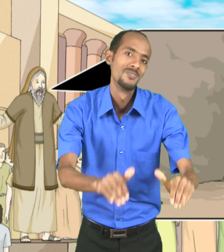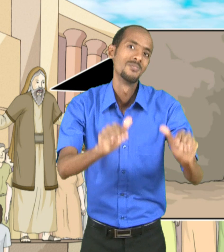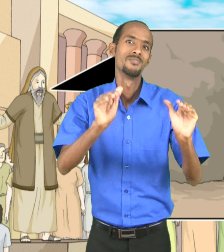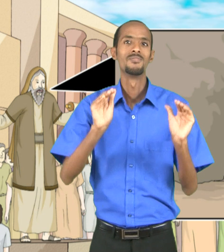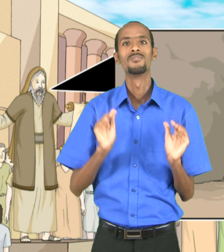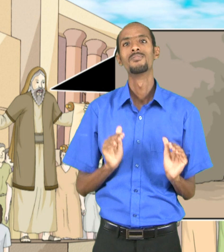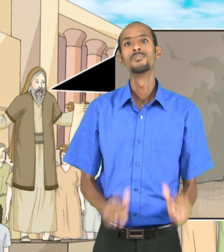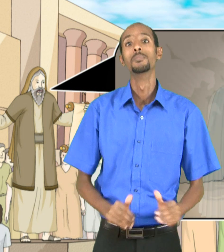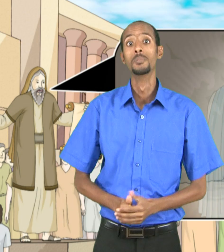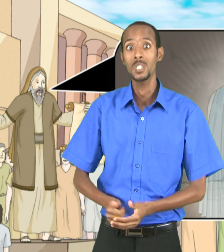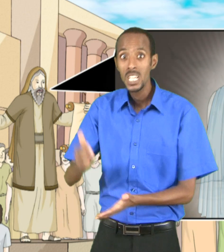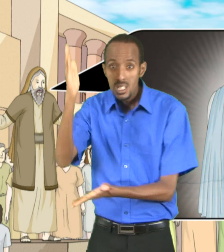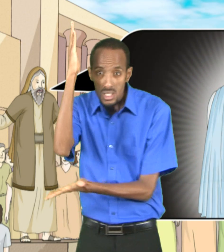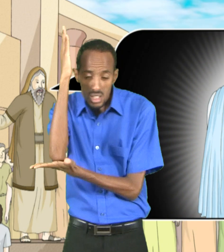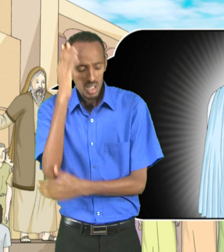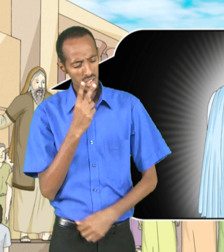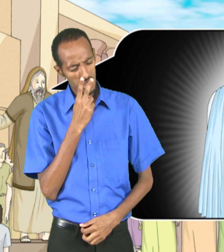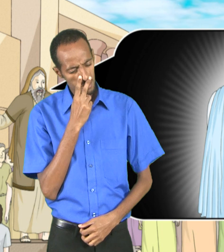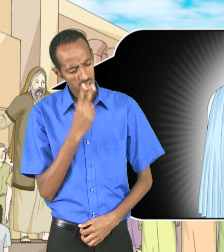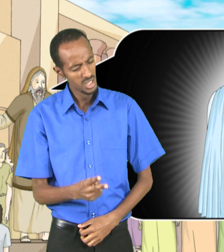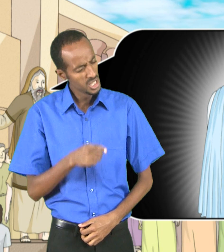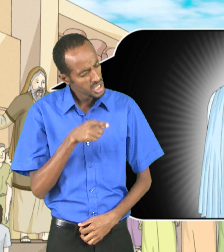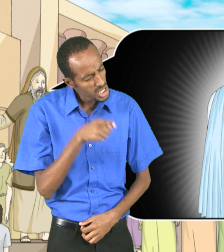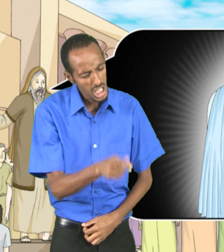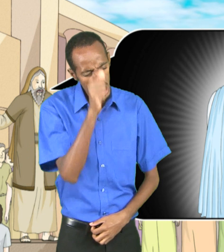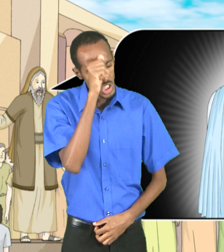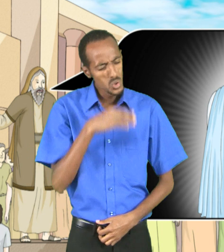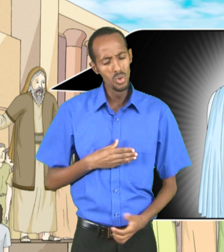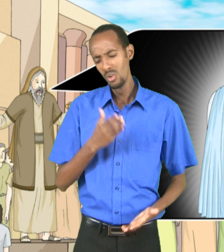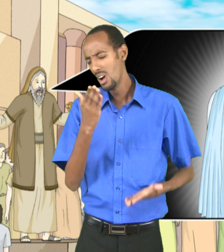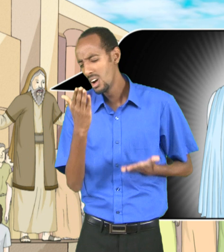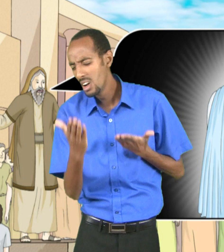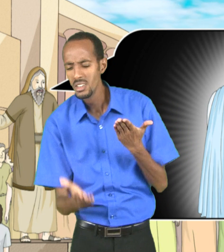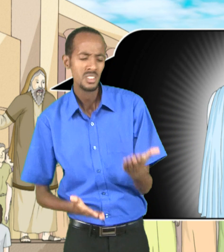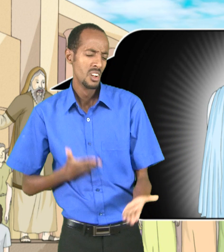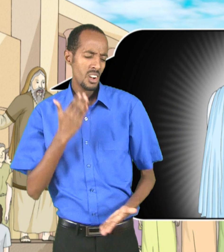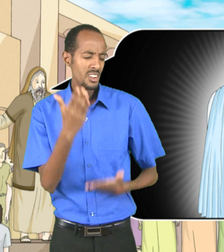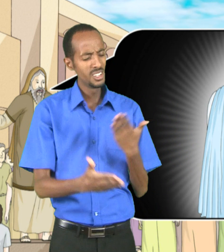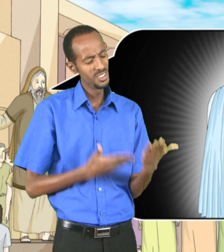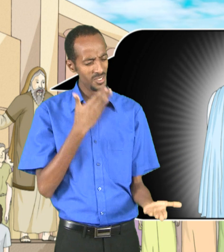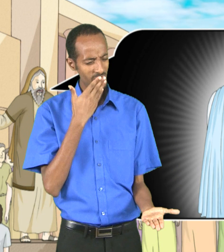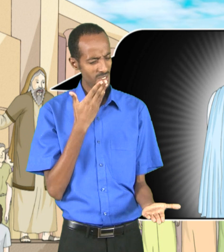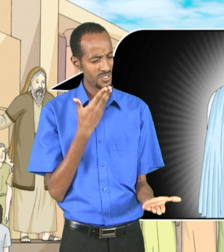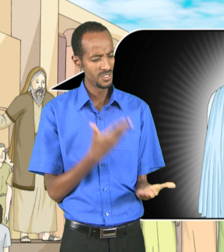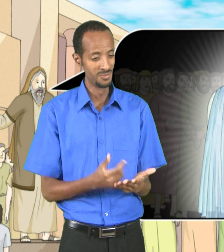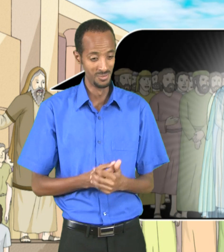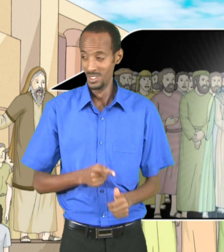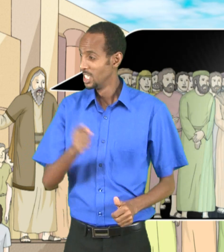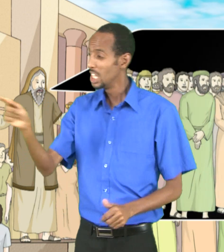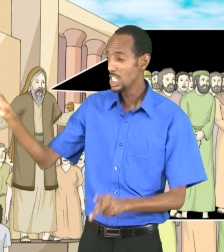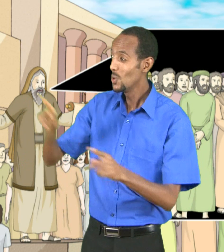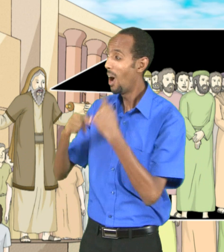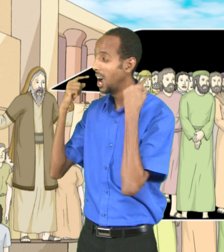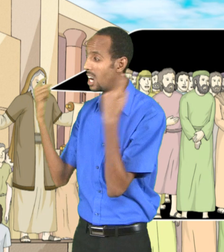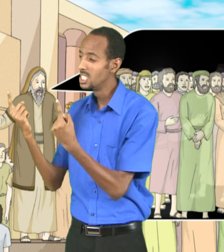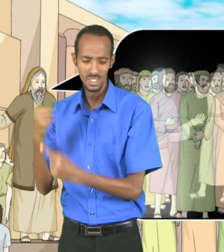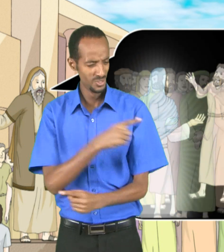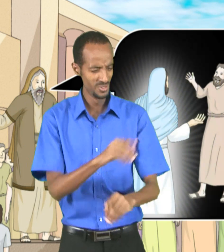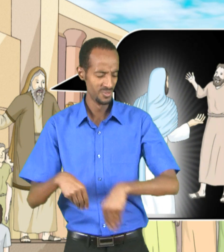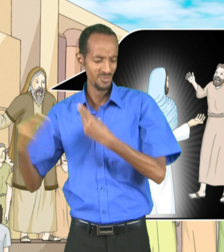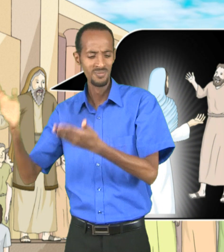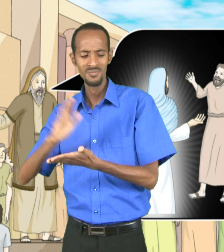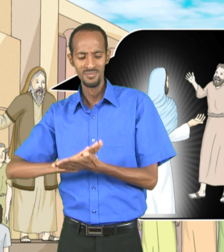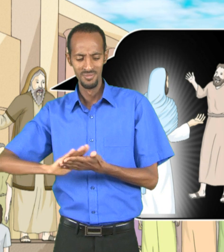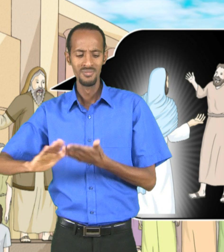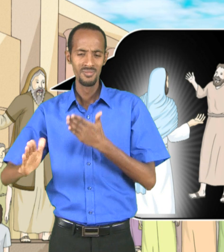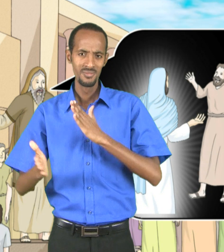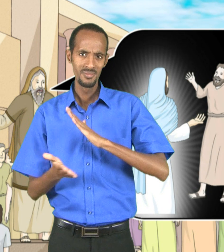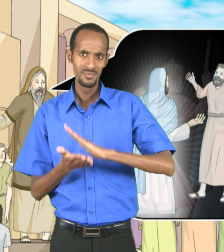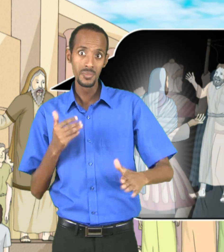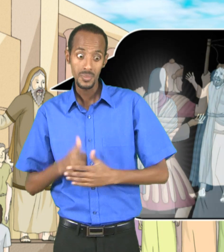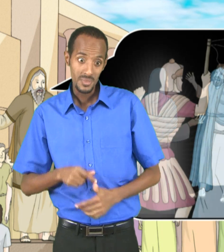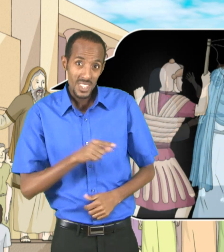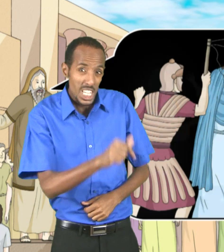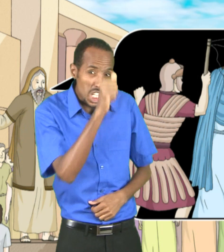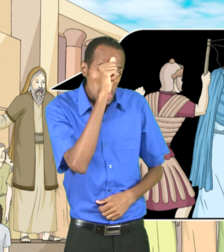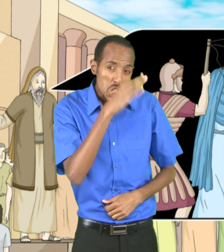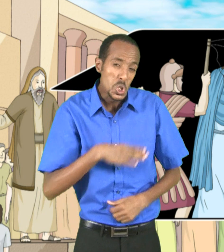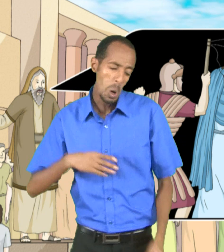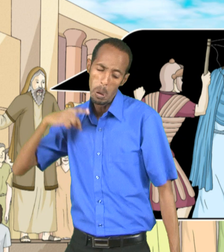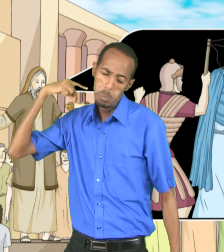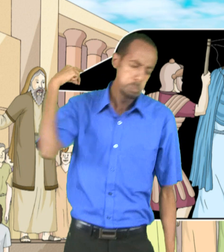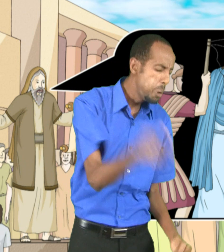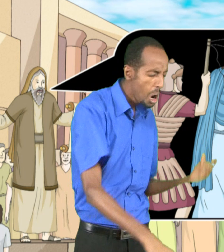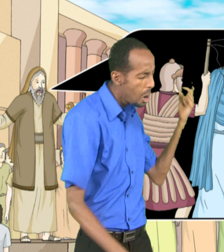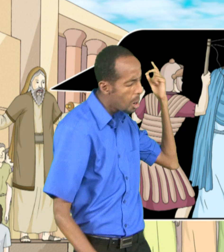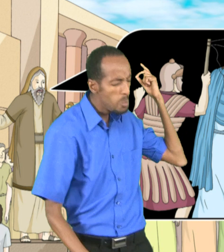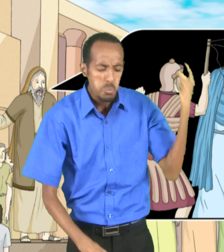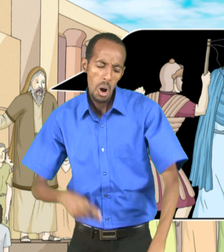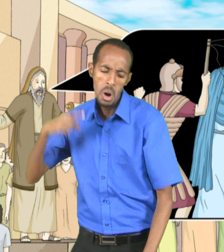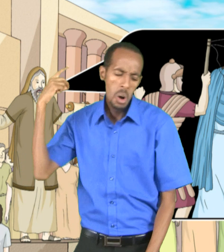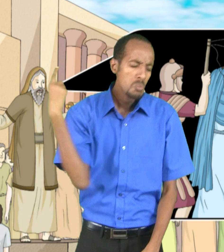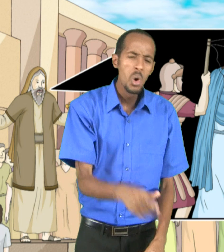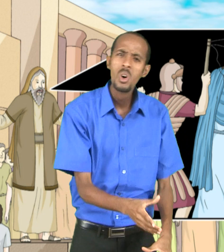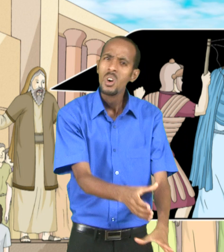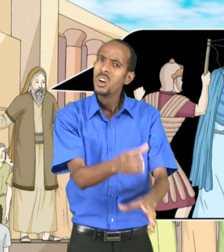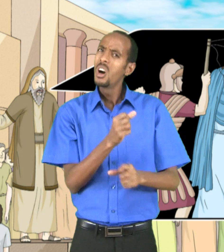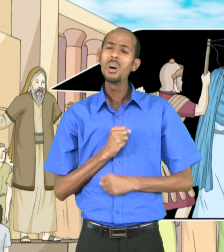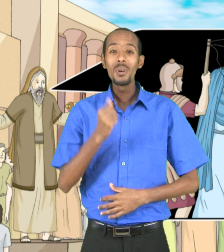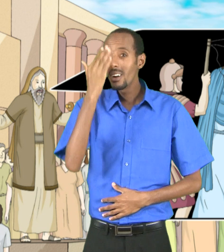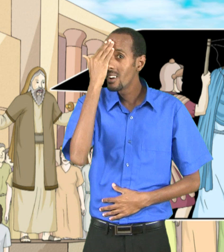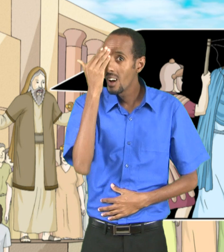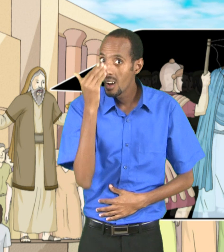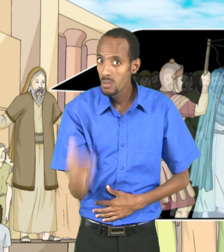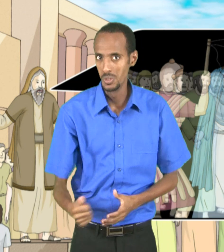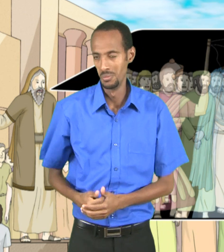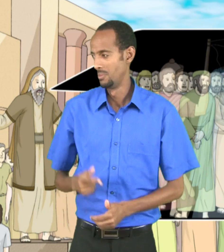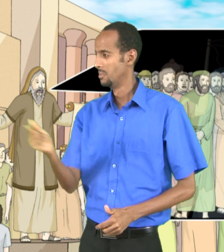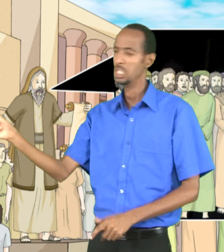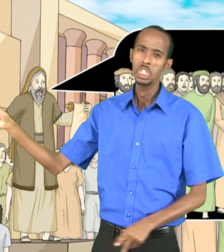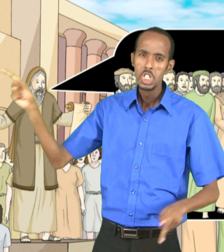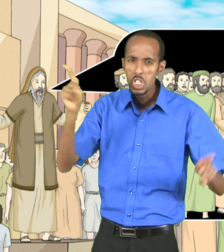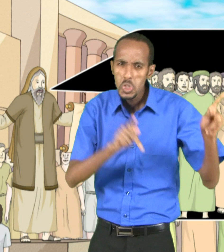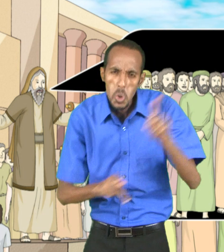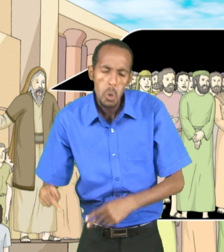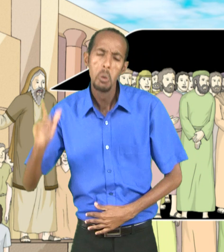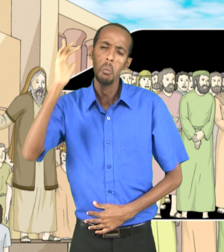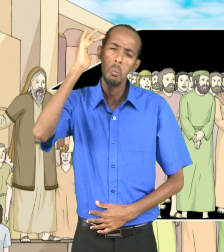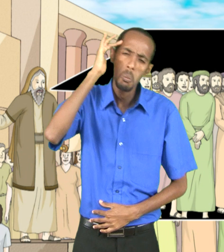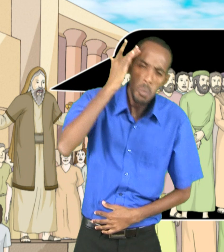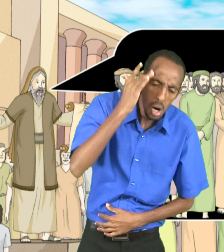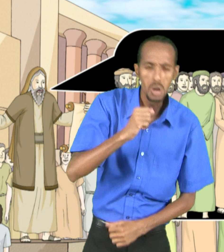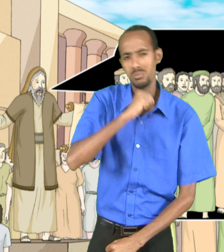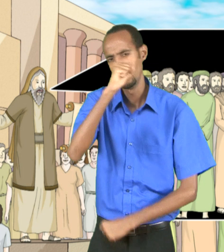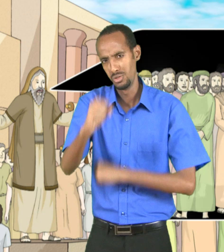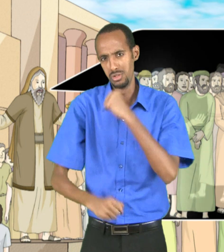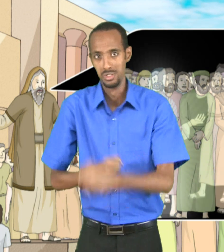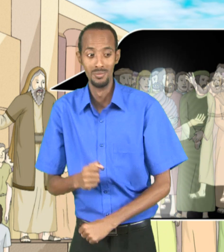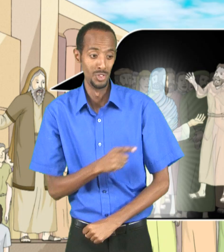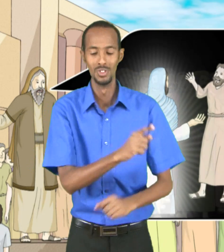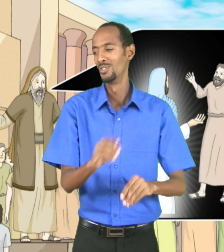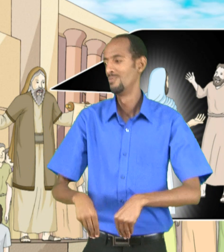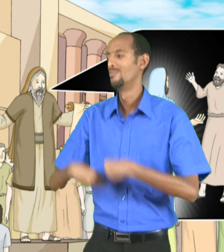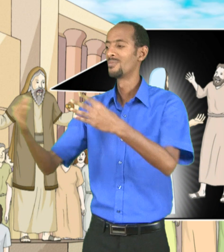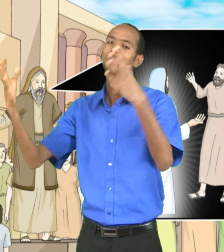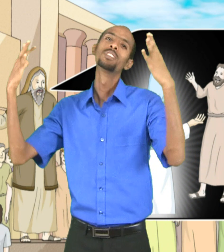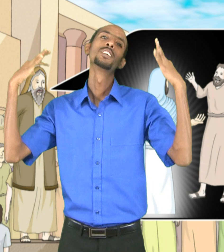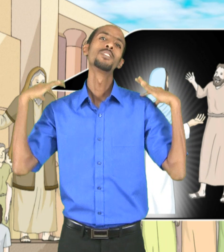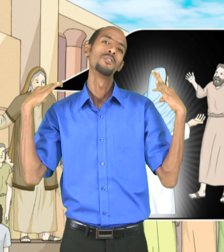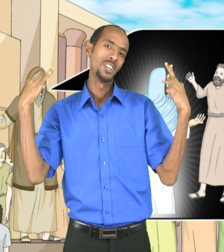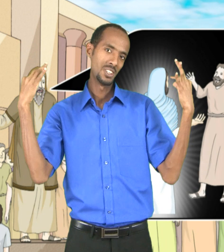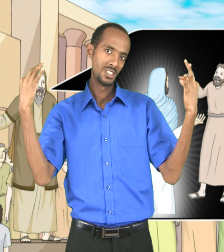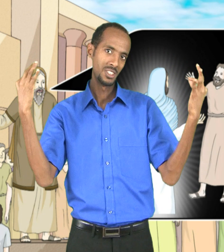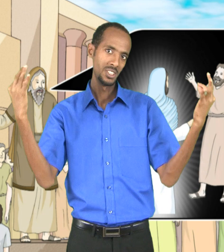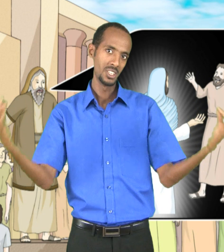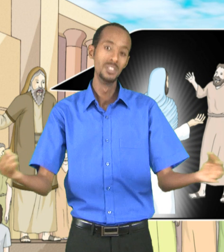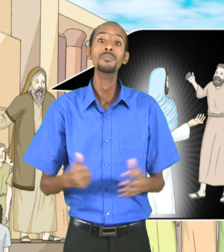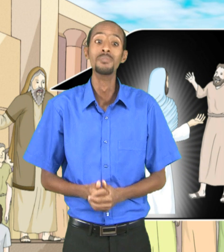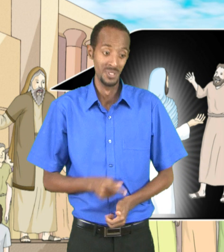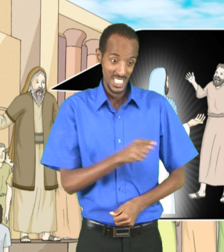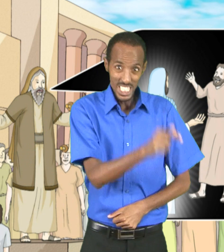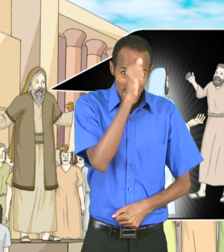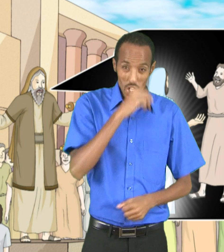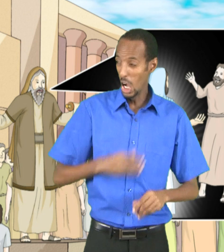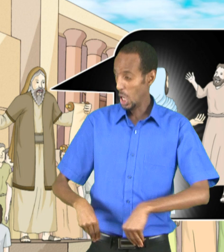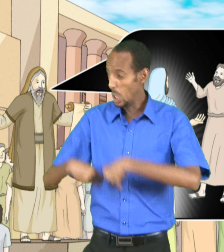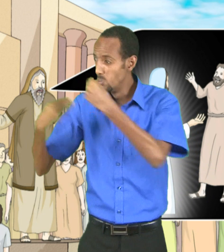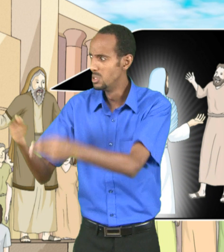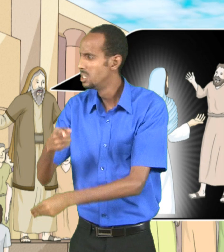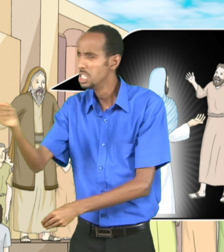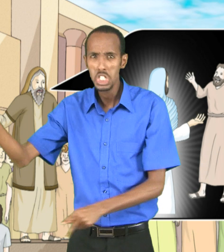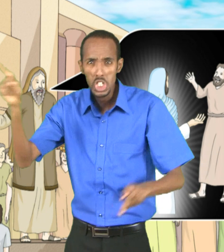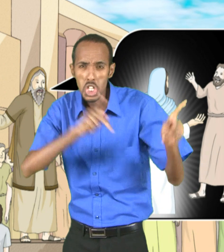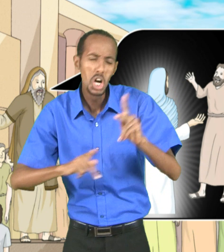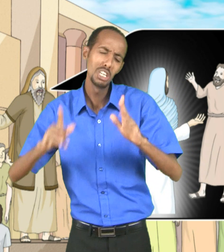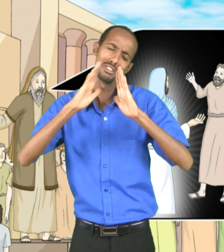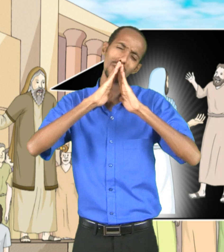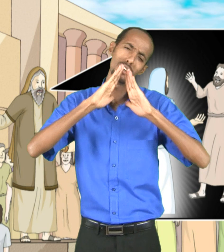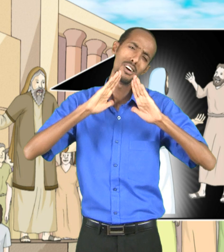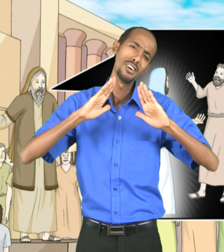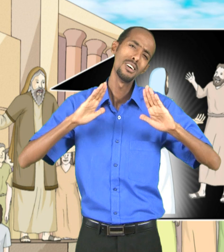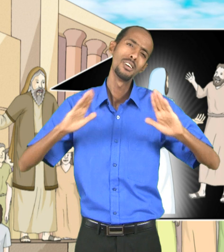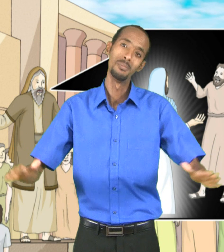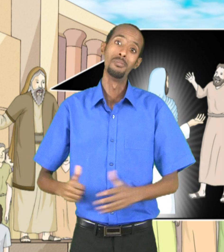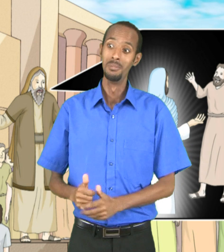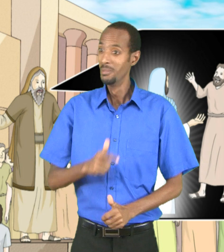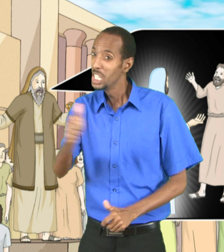After the anguish of His soul, He will see the light of life and be satisfied. By His knowledge My righteous Servant will justify many, and He will bear their iniquities. Therefore I will allot Him a portion with the great, and He will divide the spoils with the strong, because He has poured out His life unto death, and He was numbered with the transgressors.